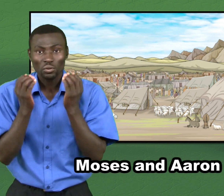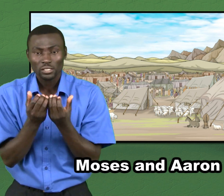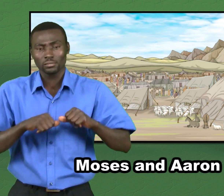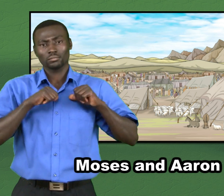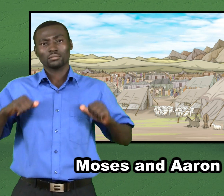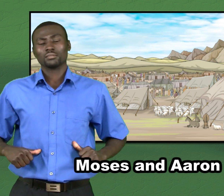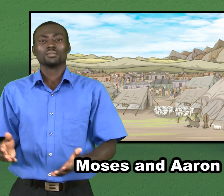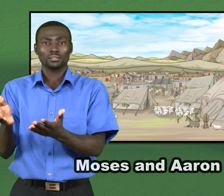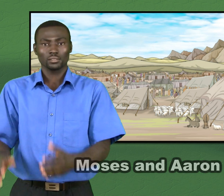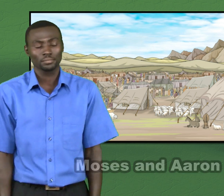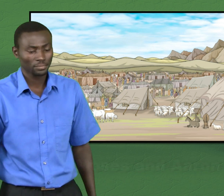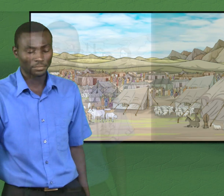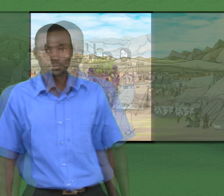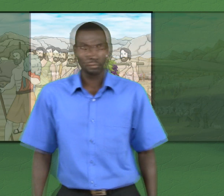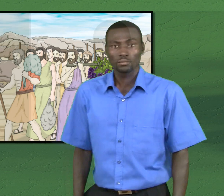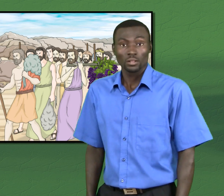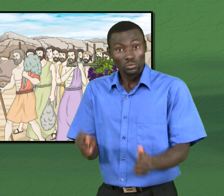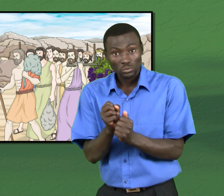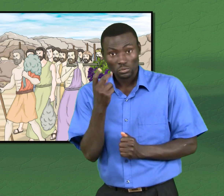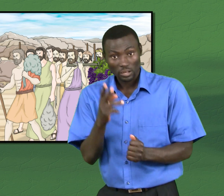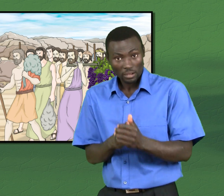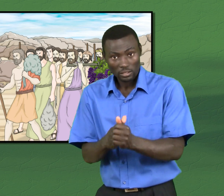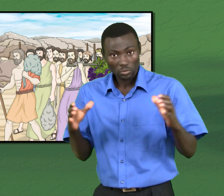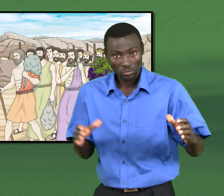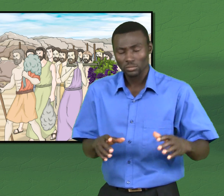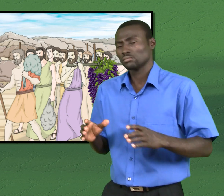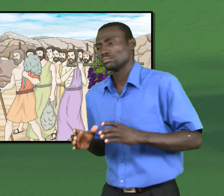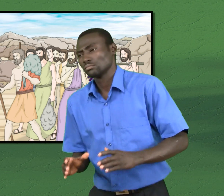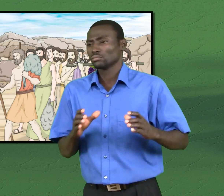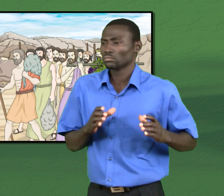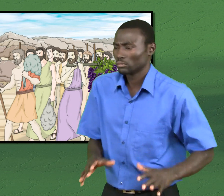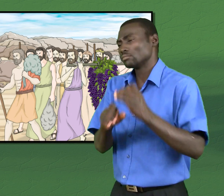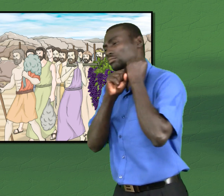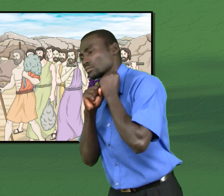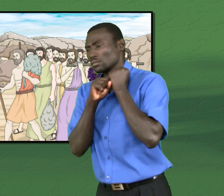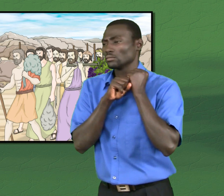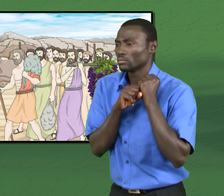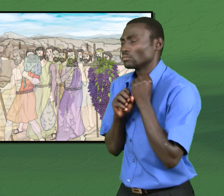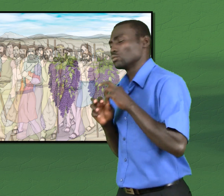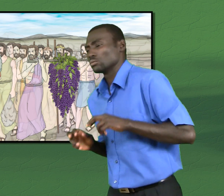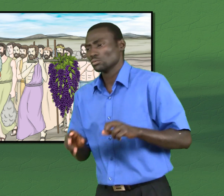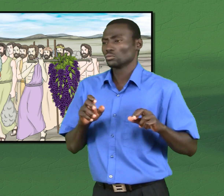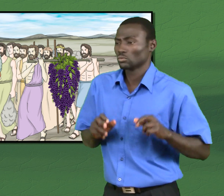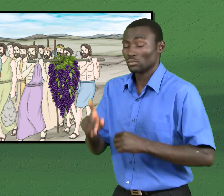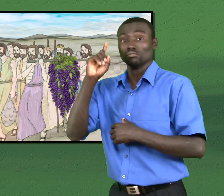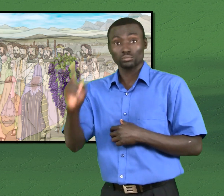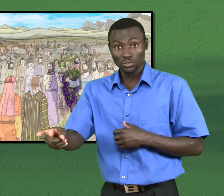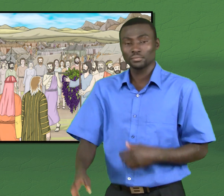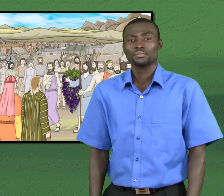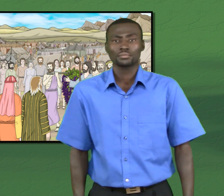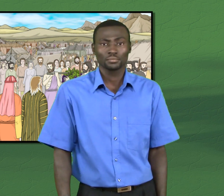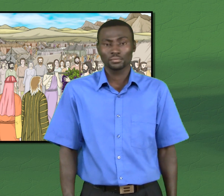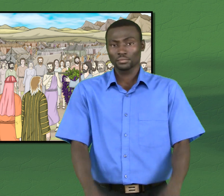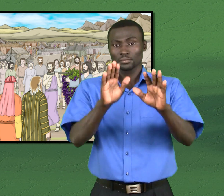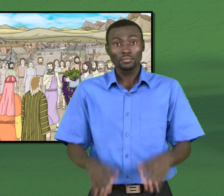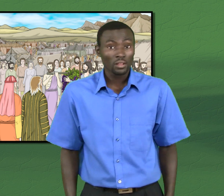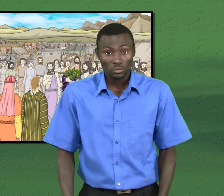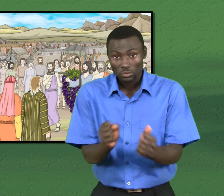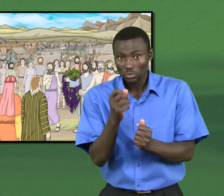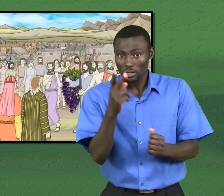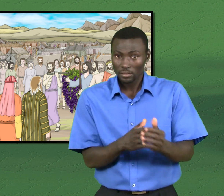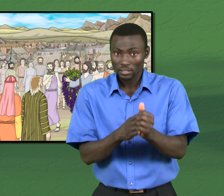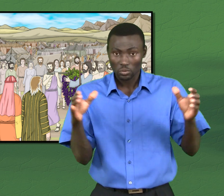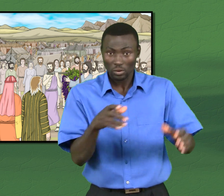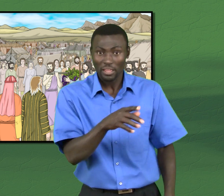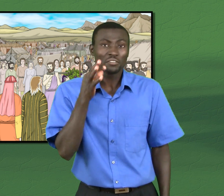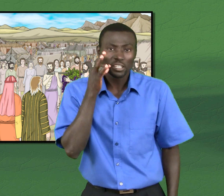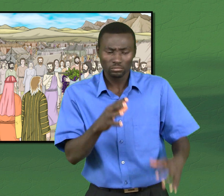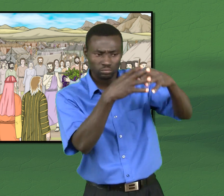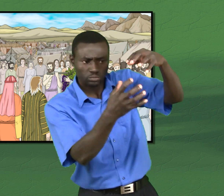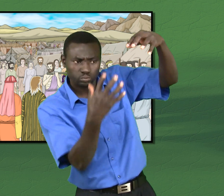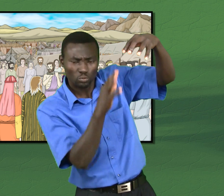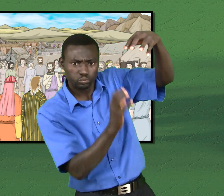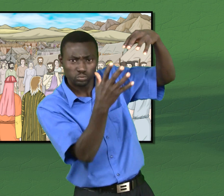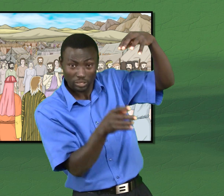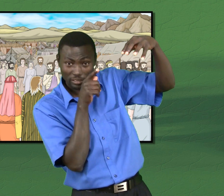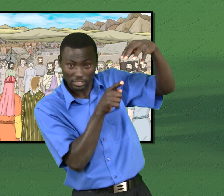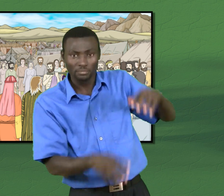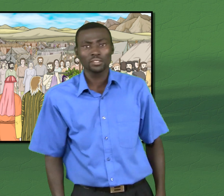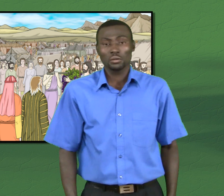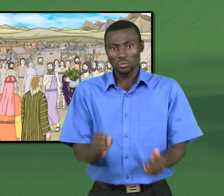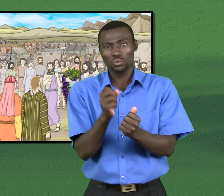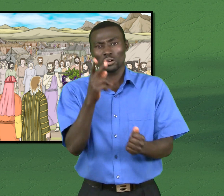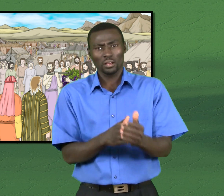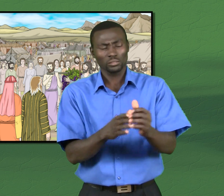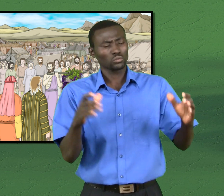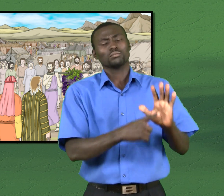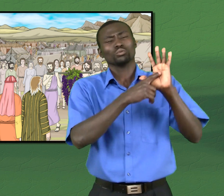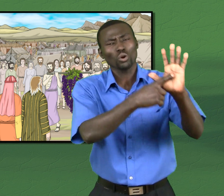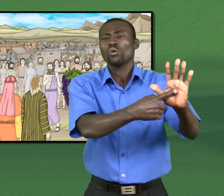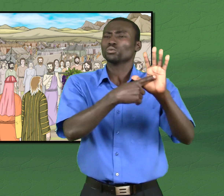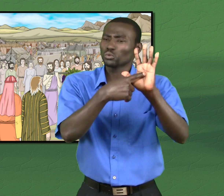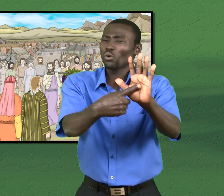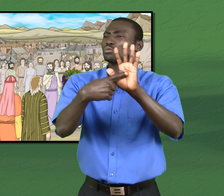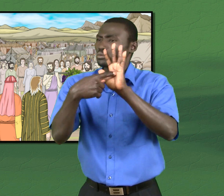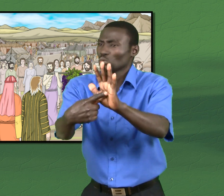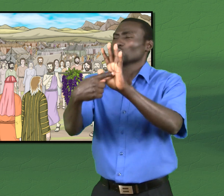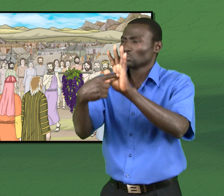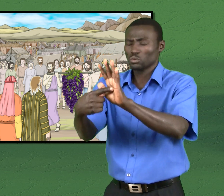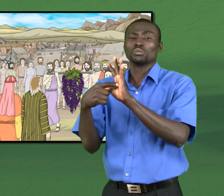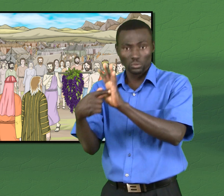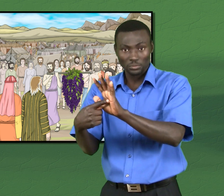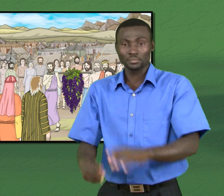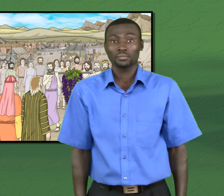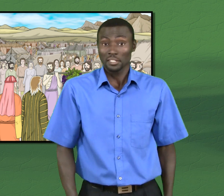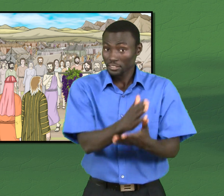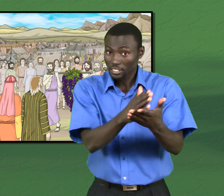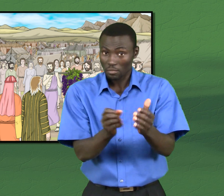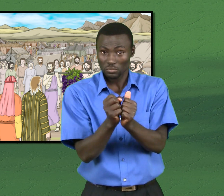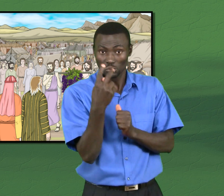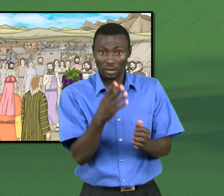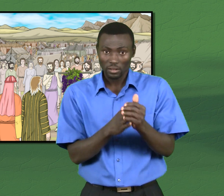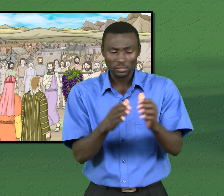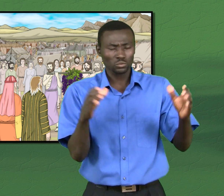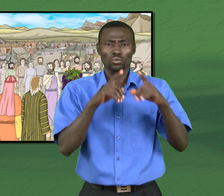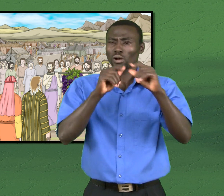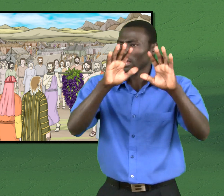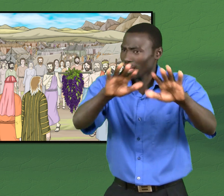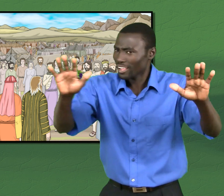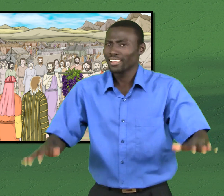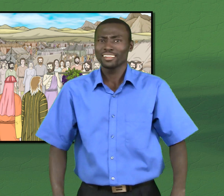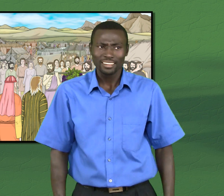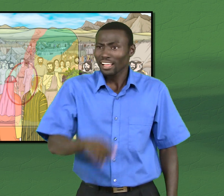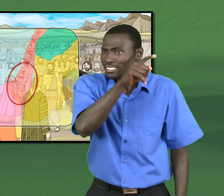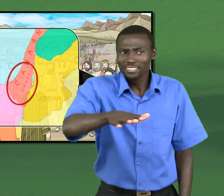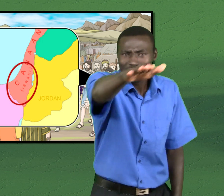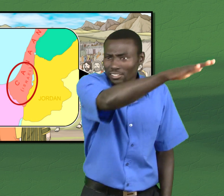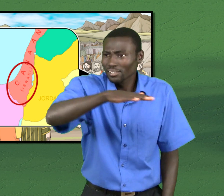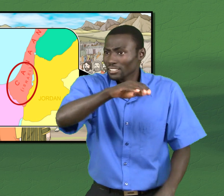They brought back a report for the whole congregation and showed them the fruit of the land.